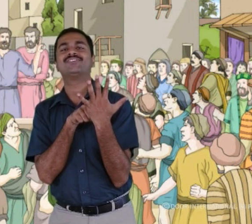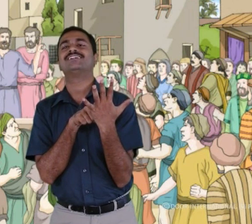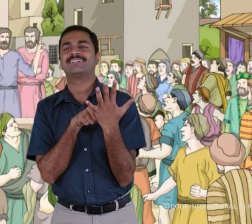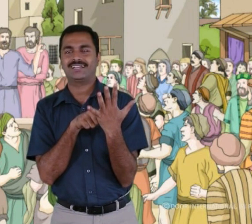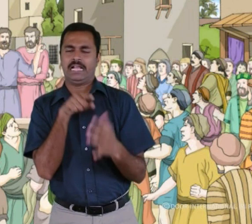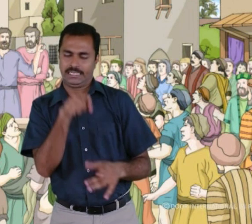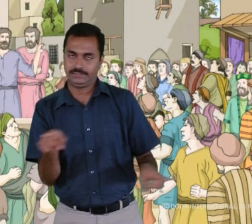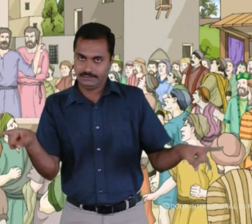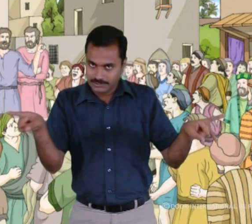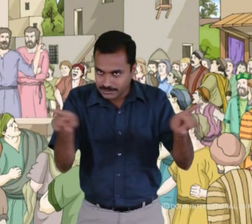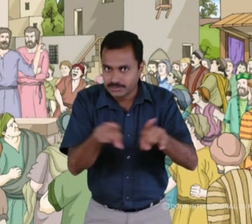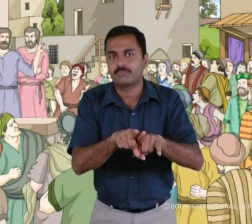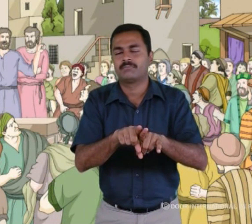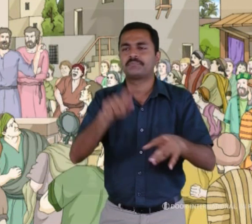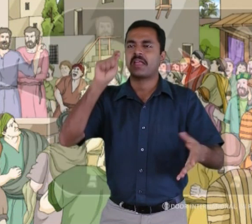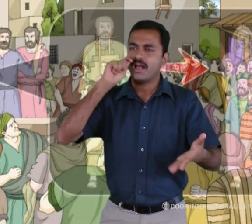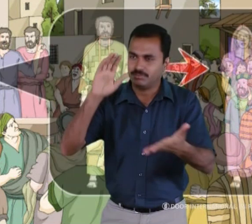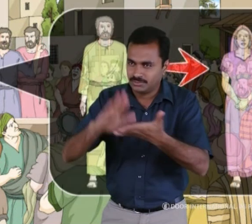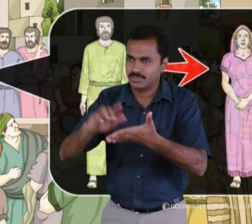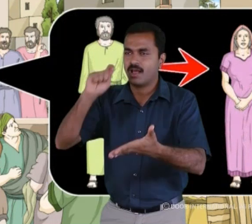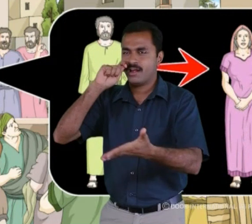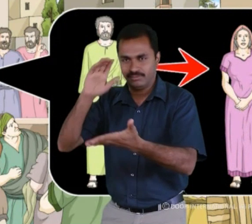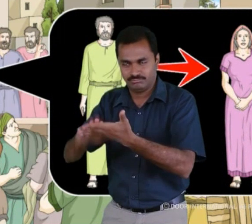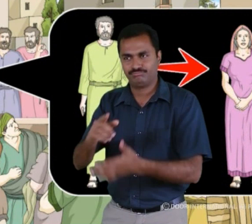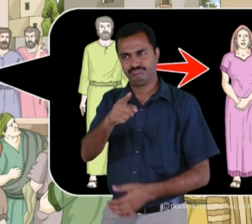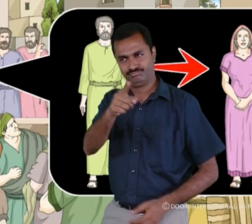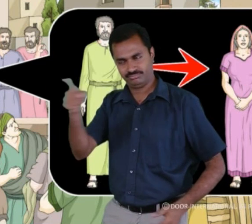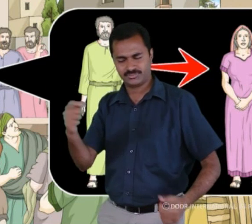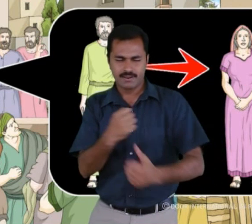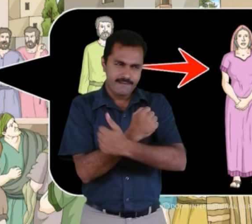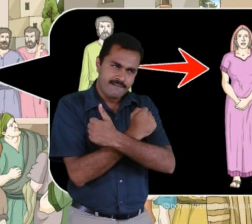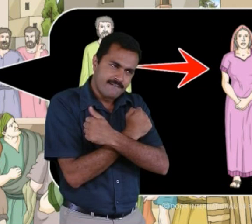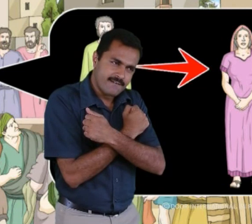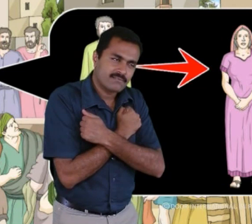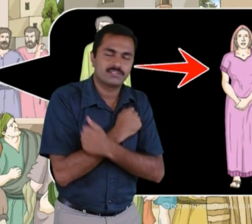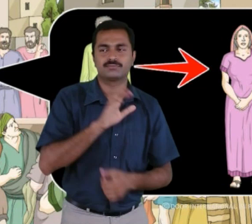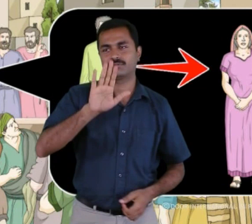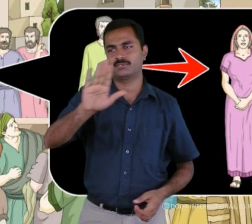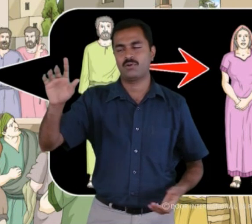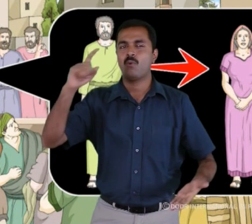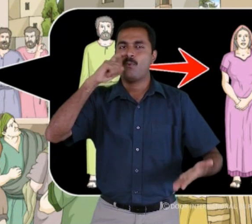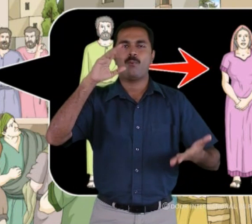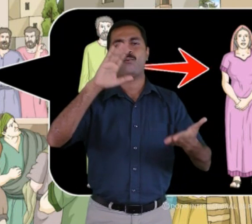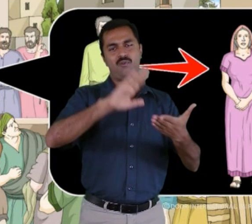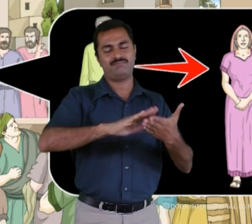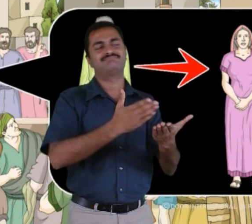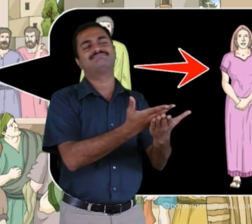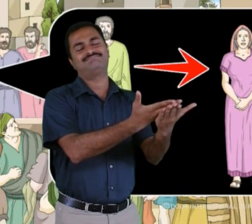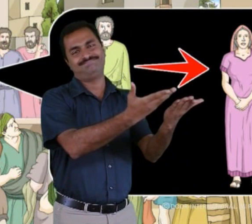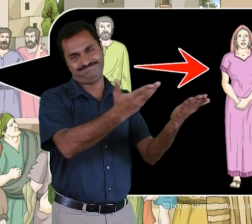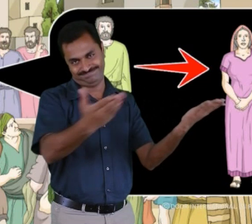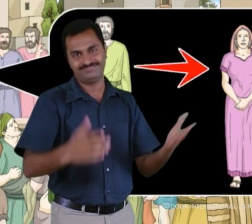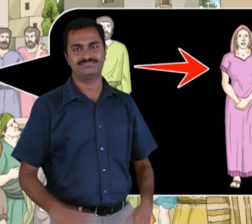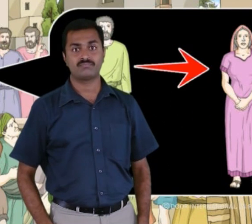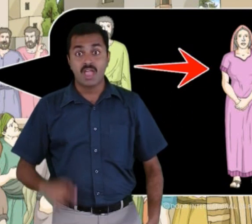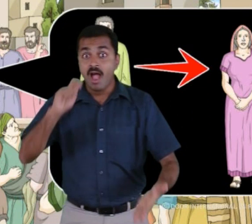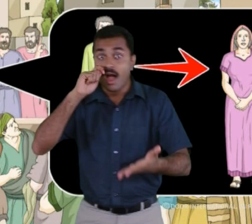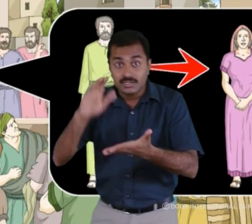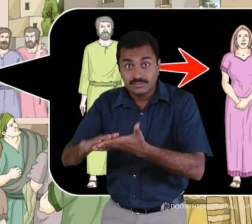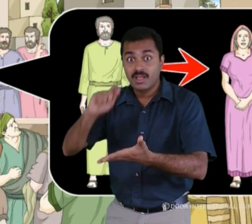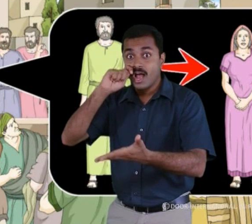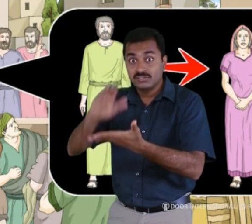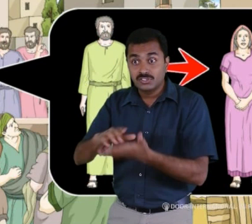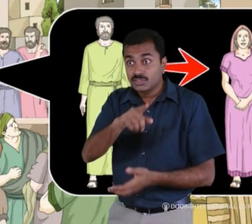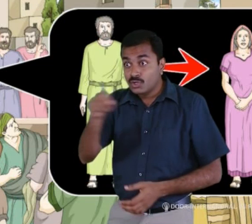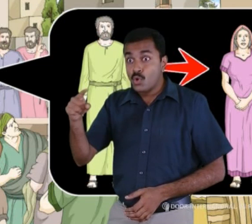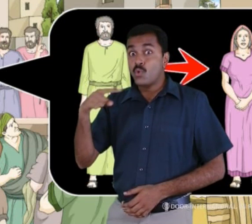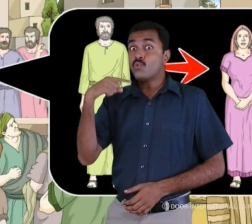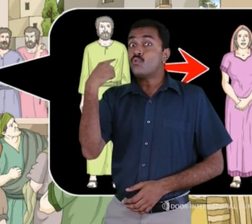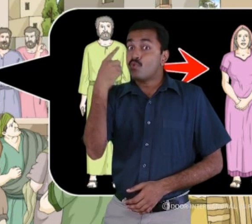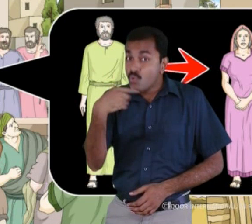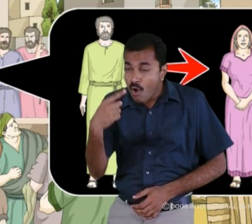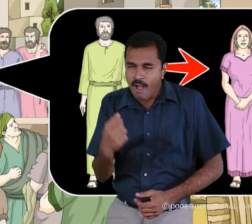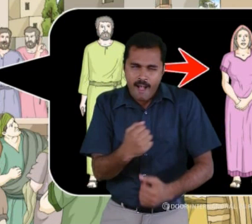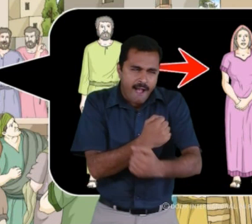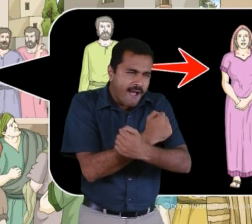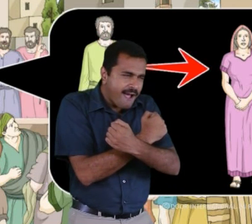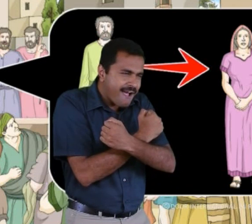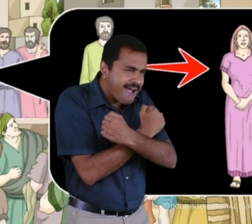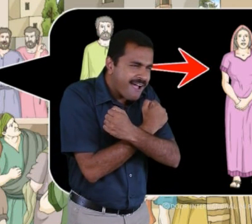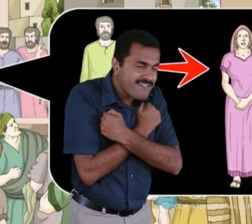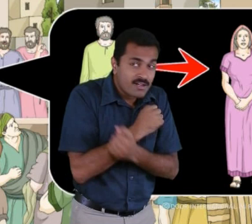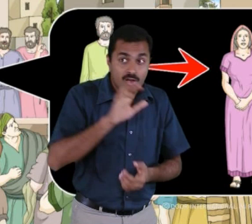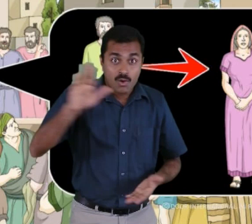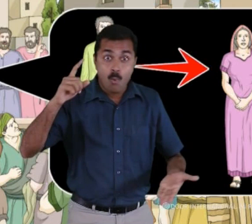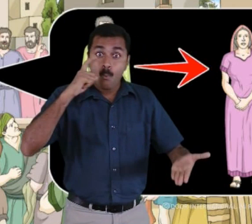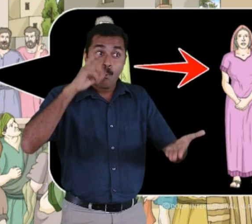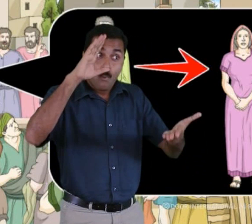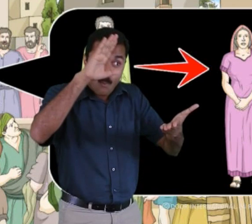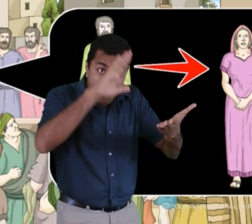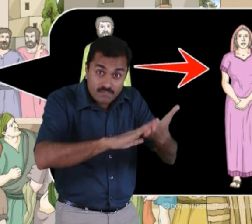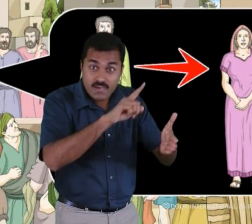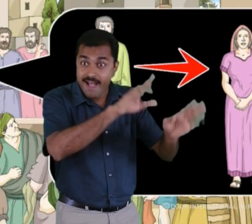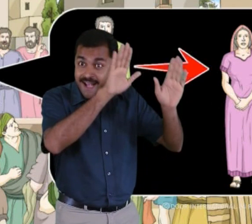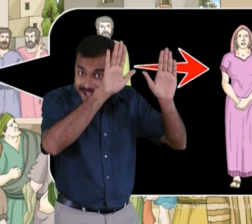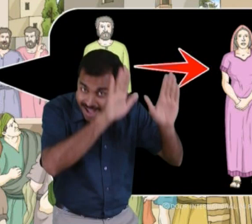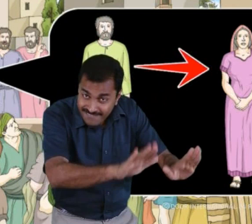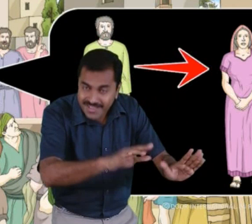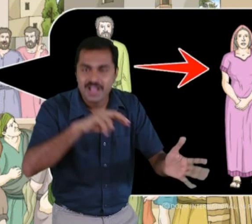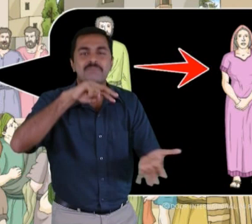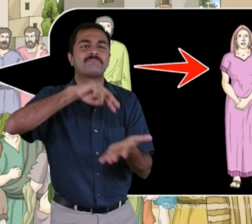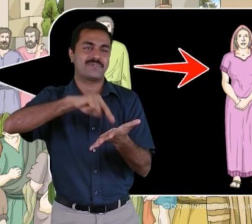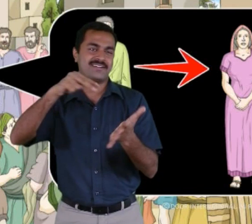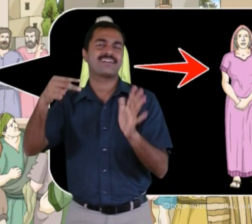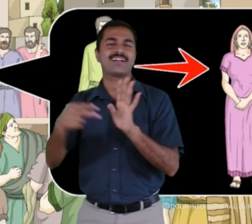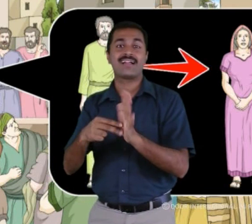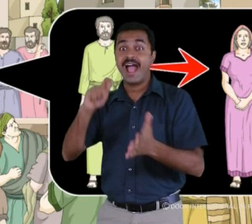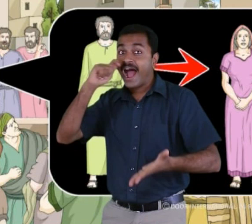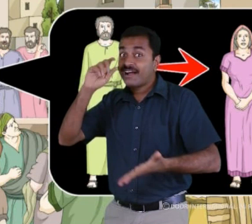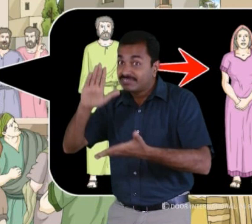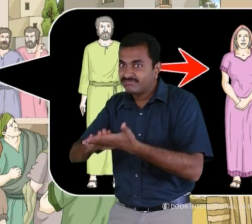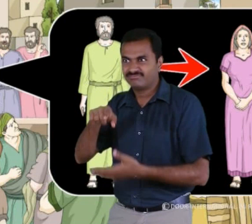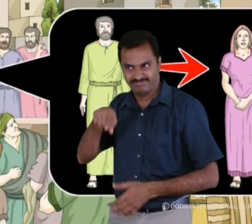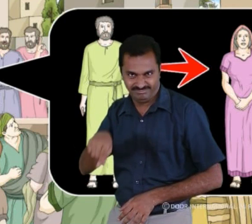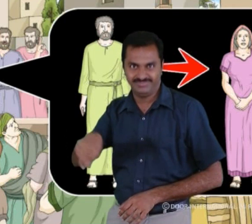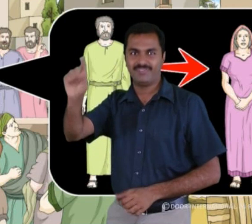In the same way, husbands ought to love their wives as their own bodies.